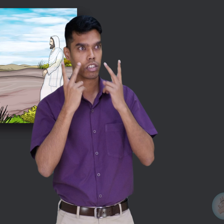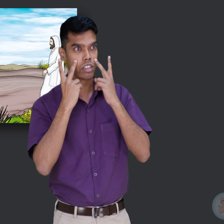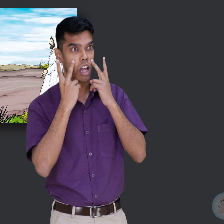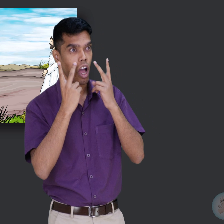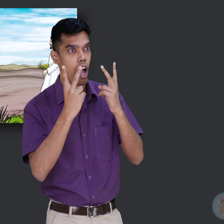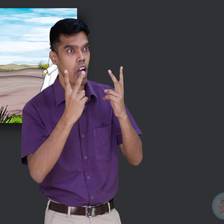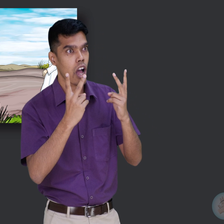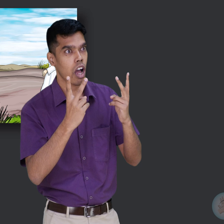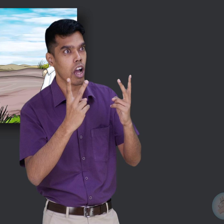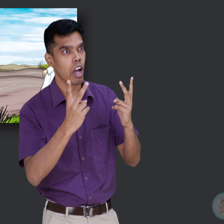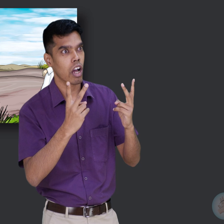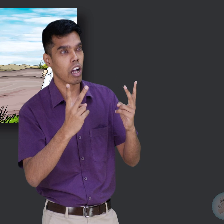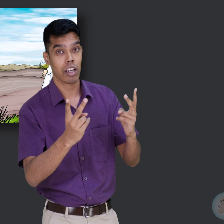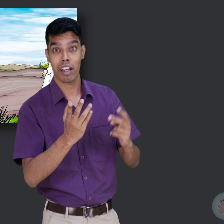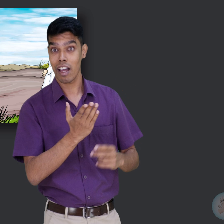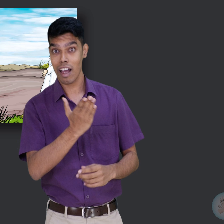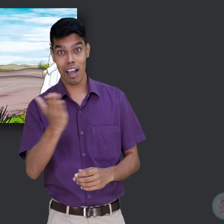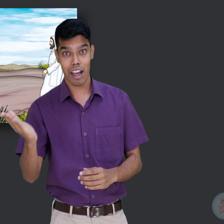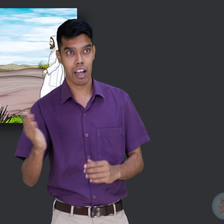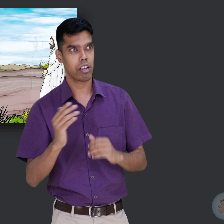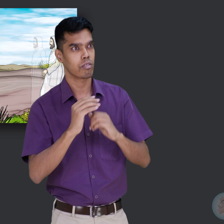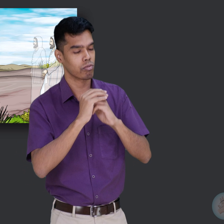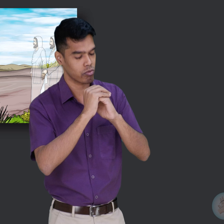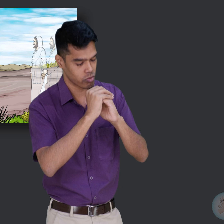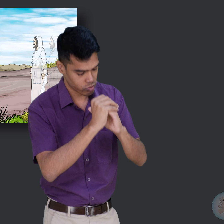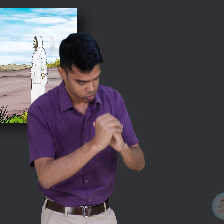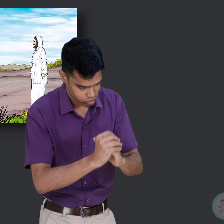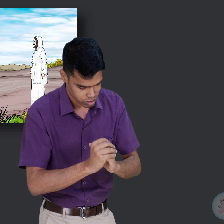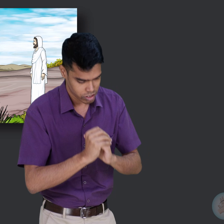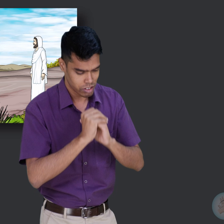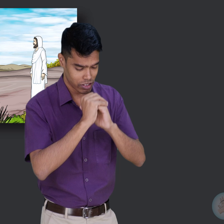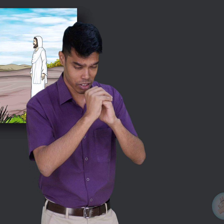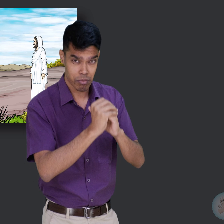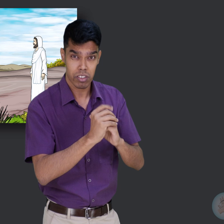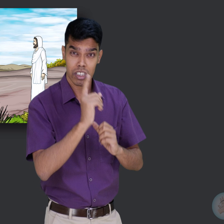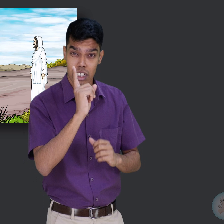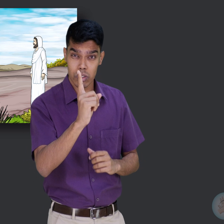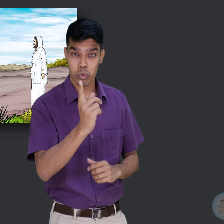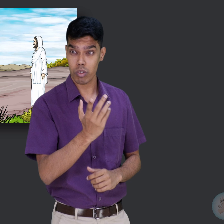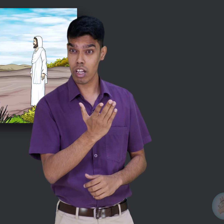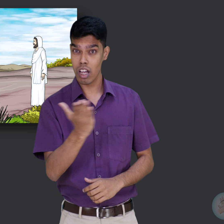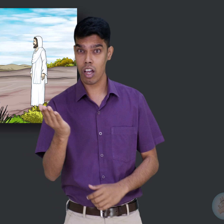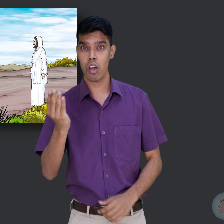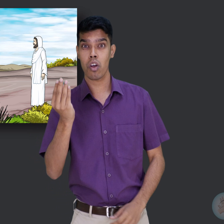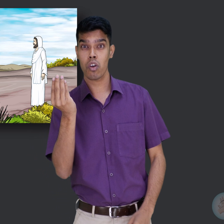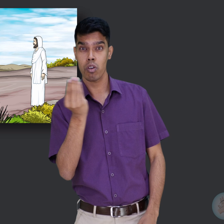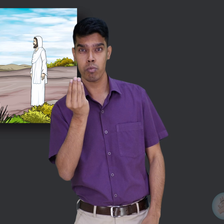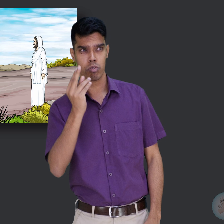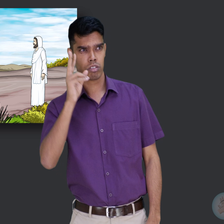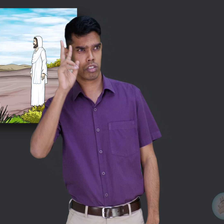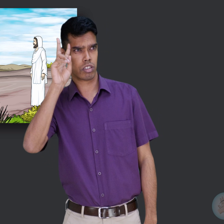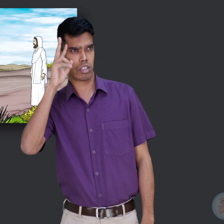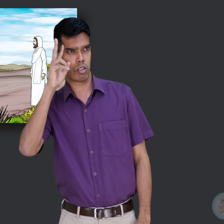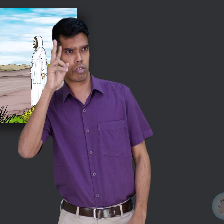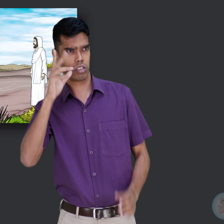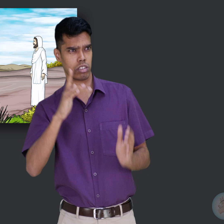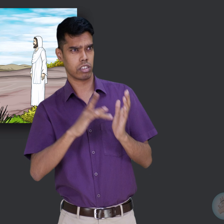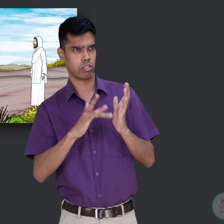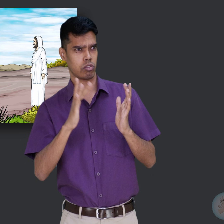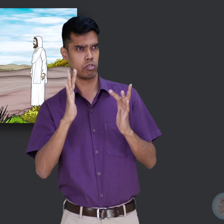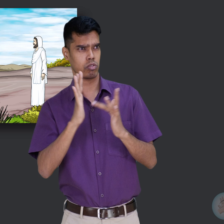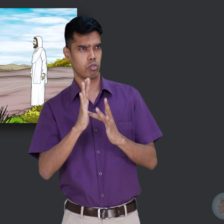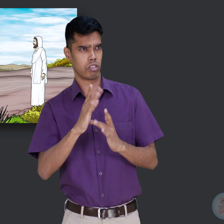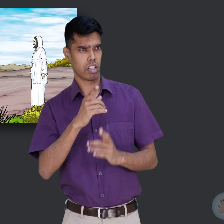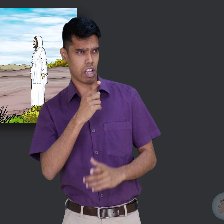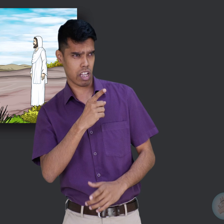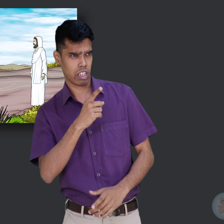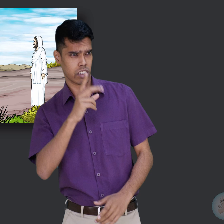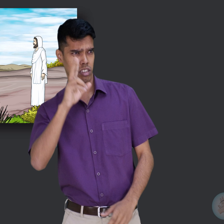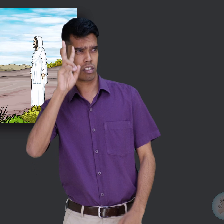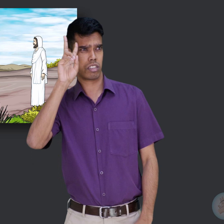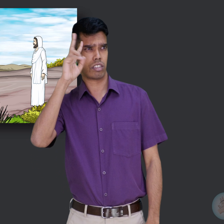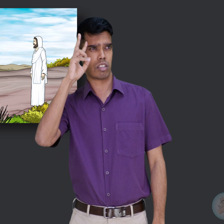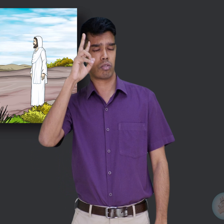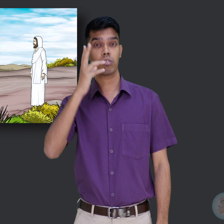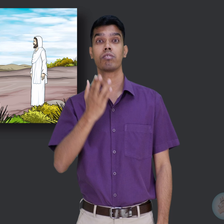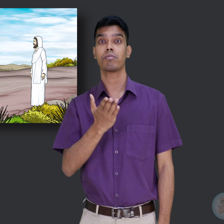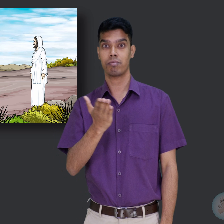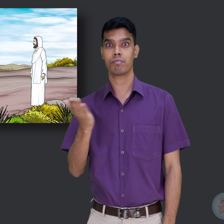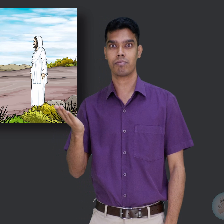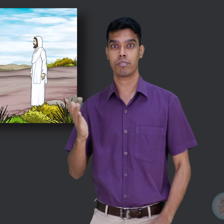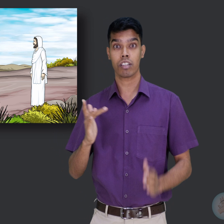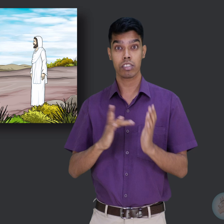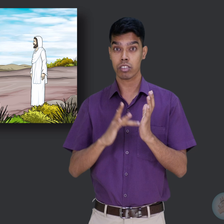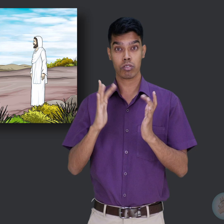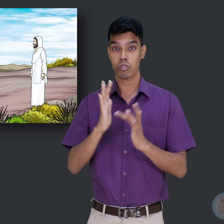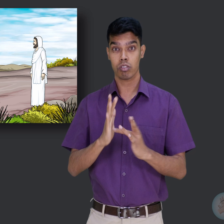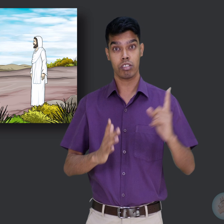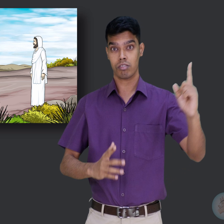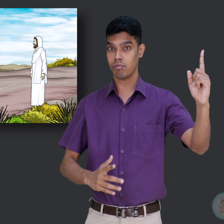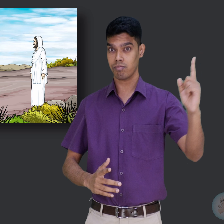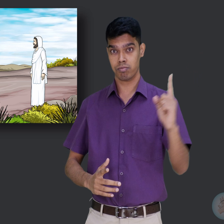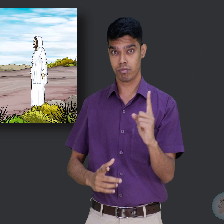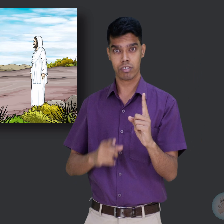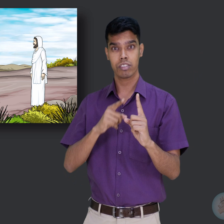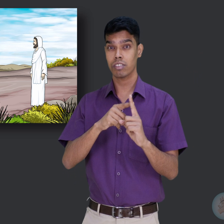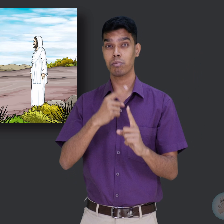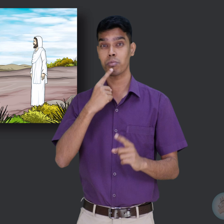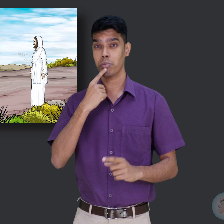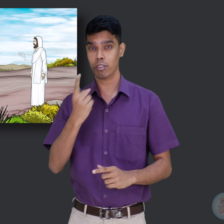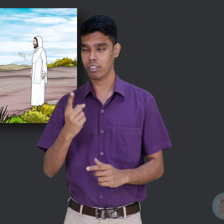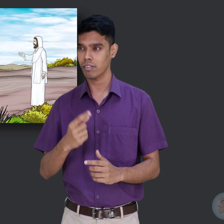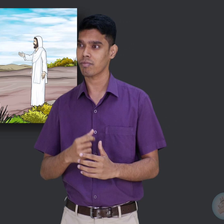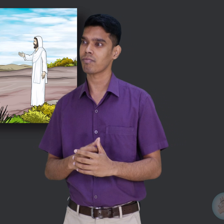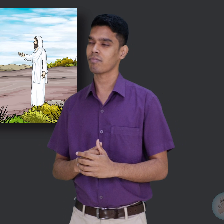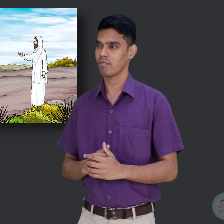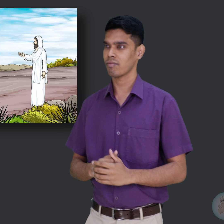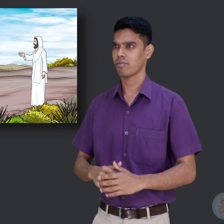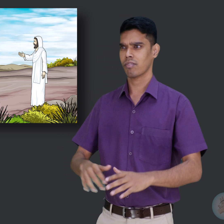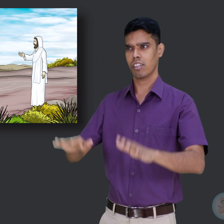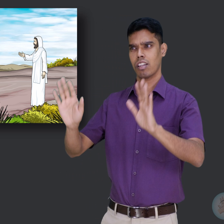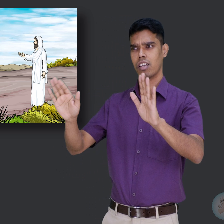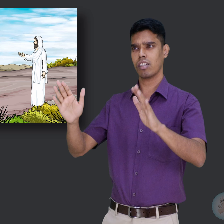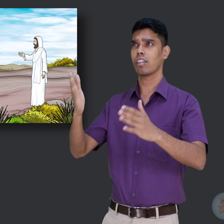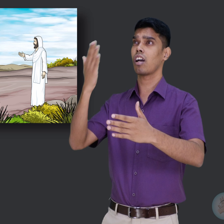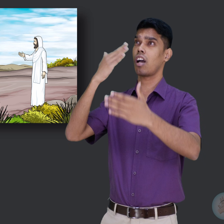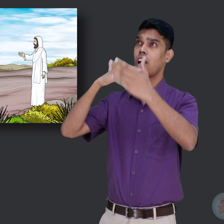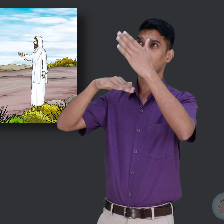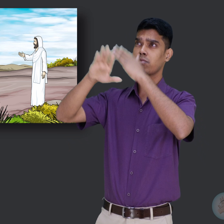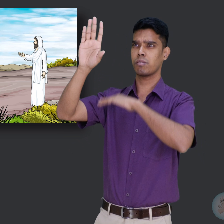When they saw Him, they worshiped Him, but some doubted.